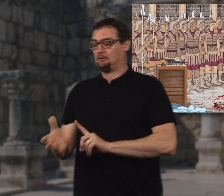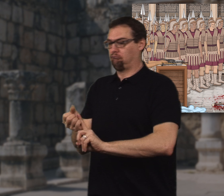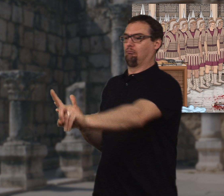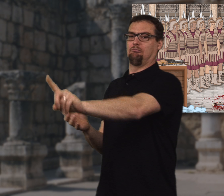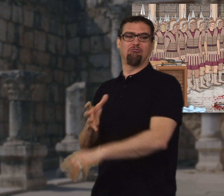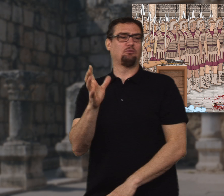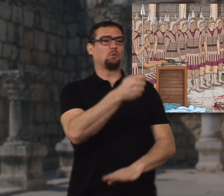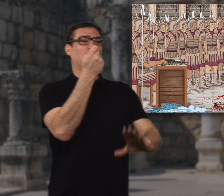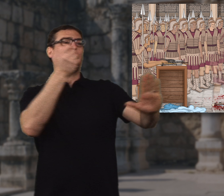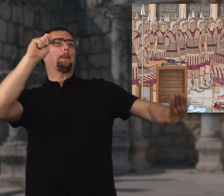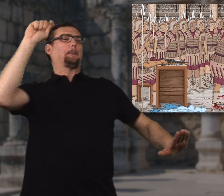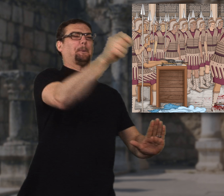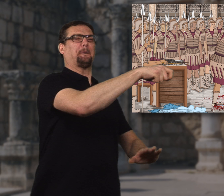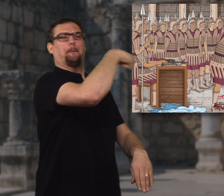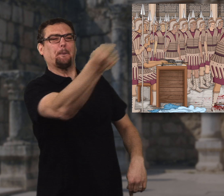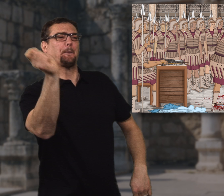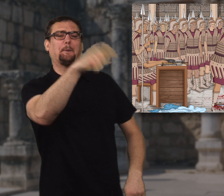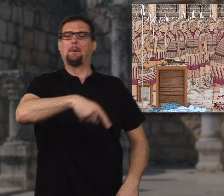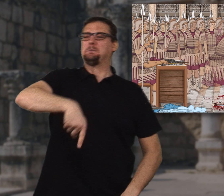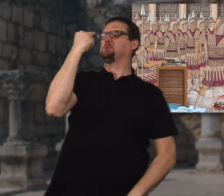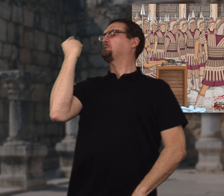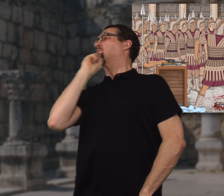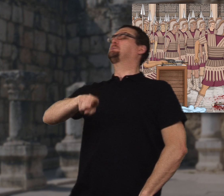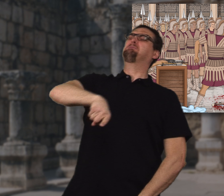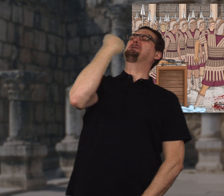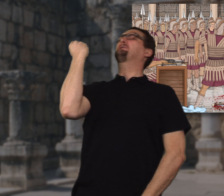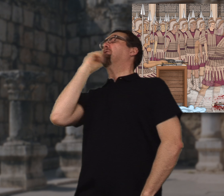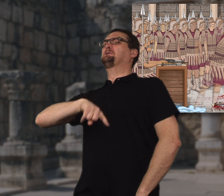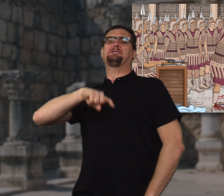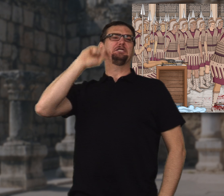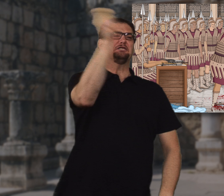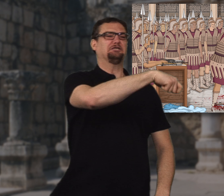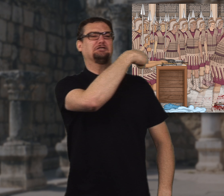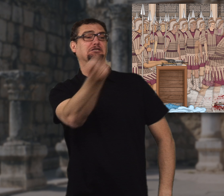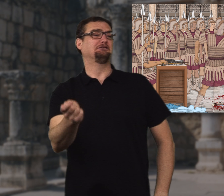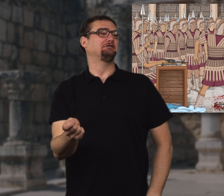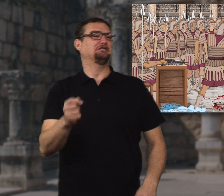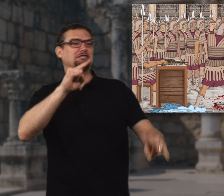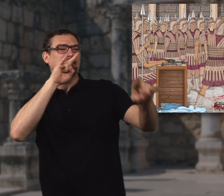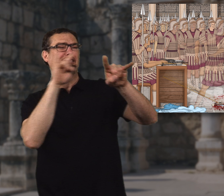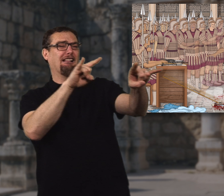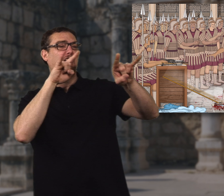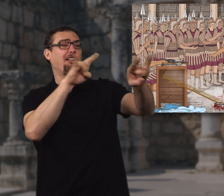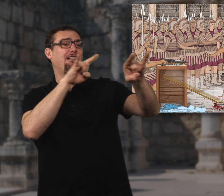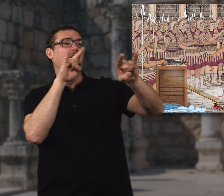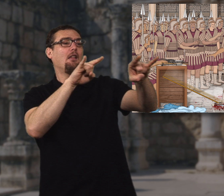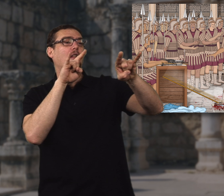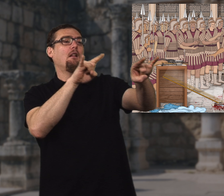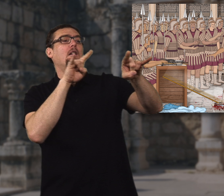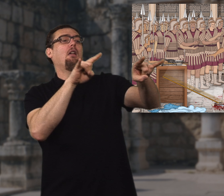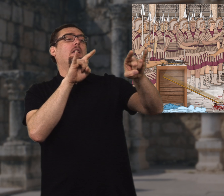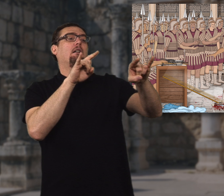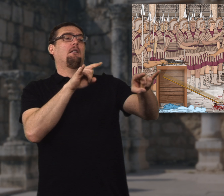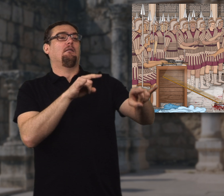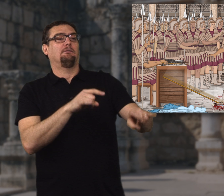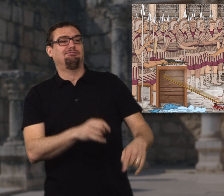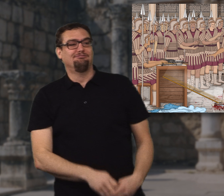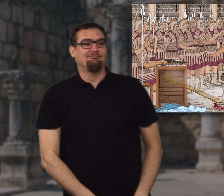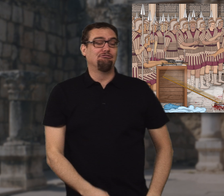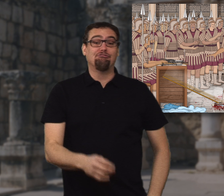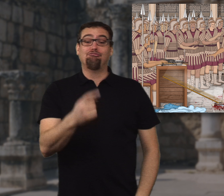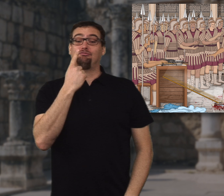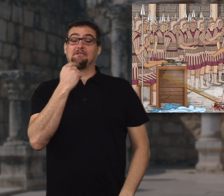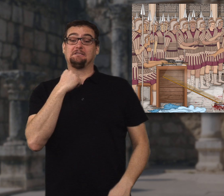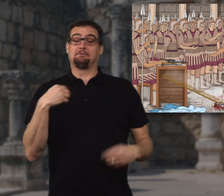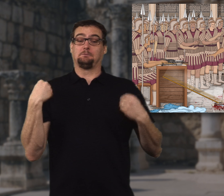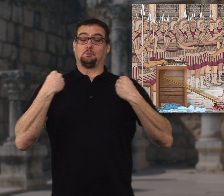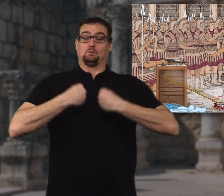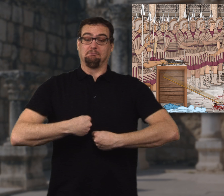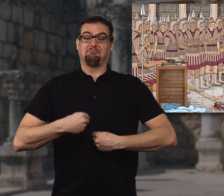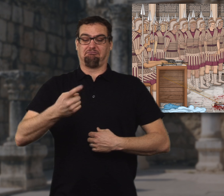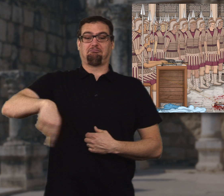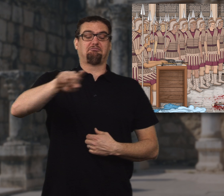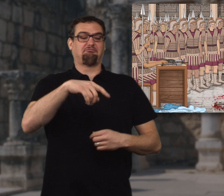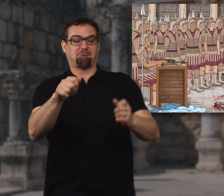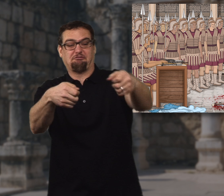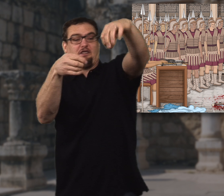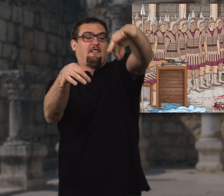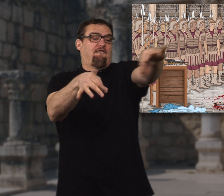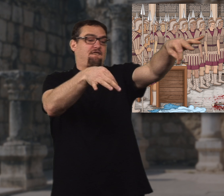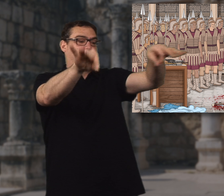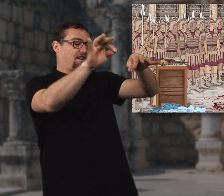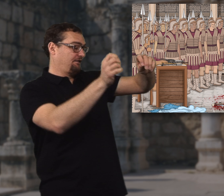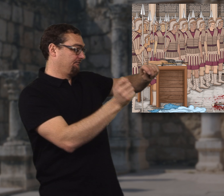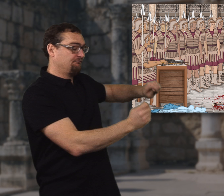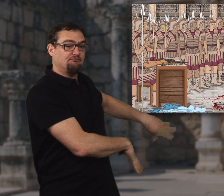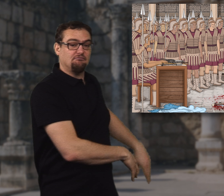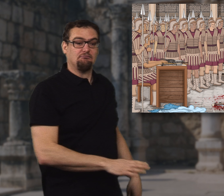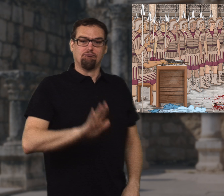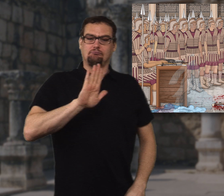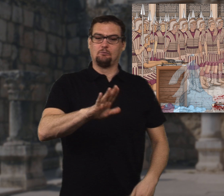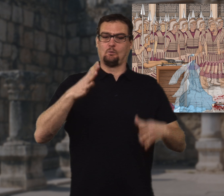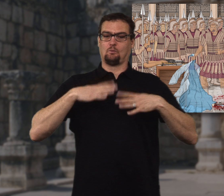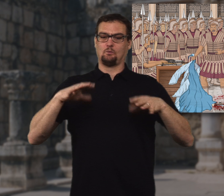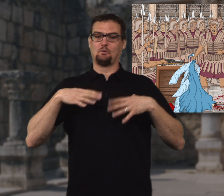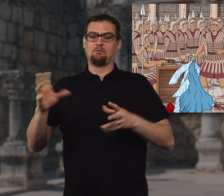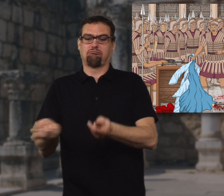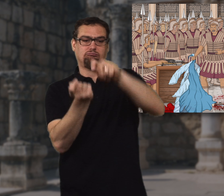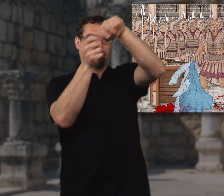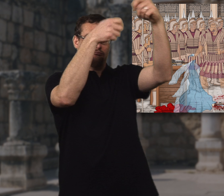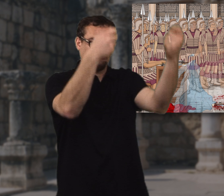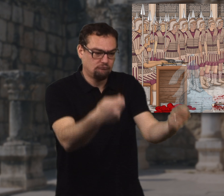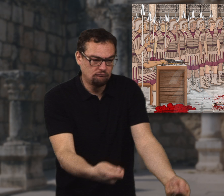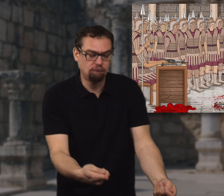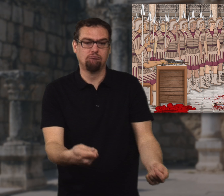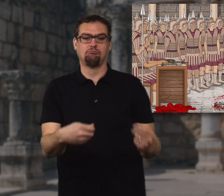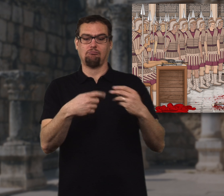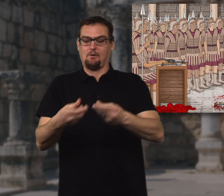Then they spit on Him and took the staff and struck Him on the head repeatedly.